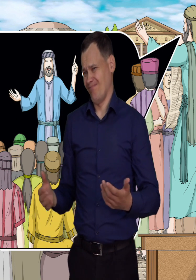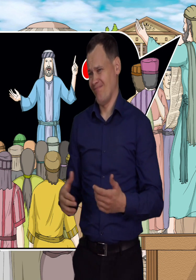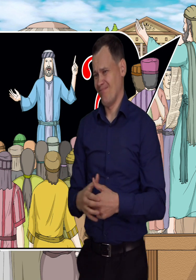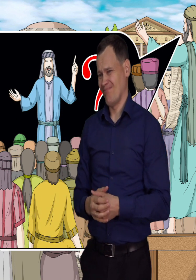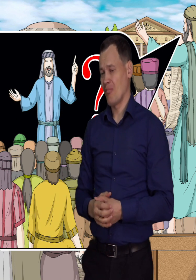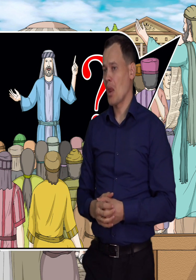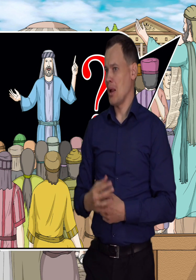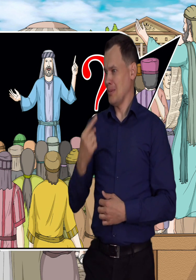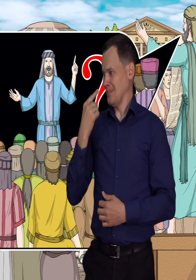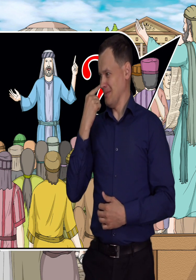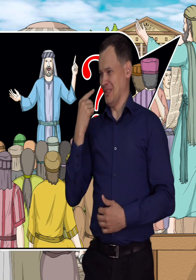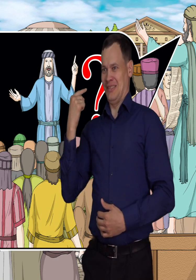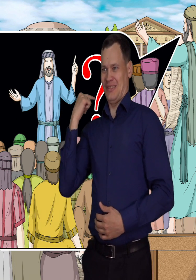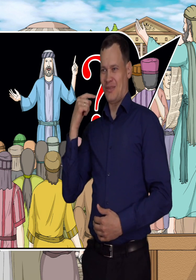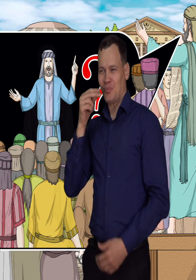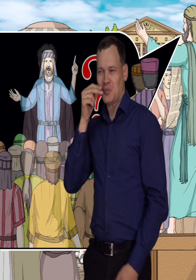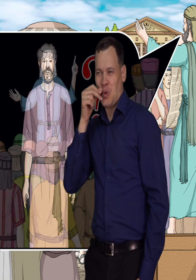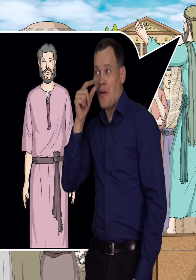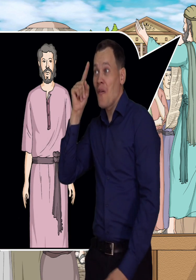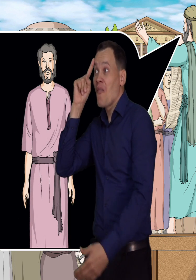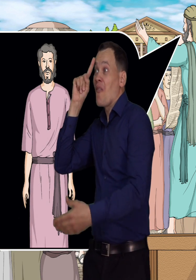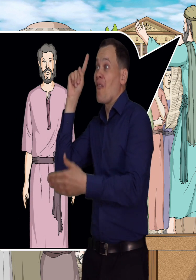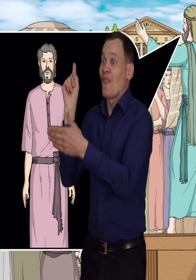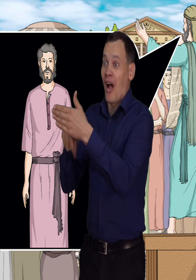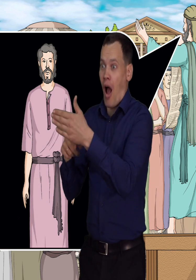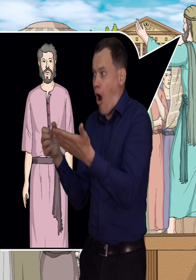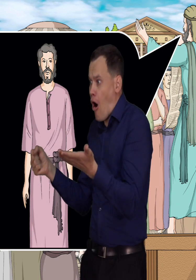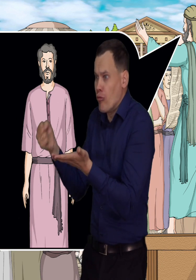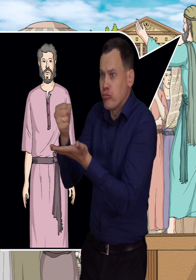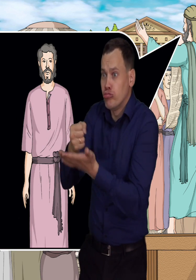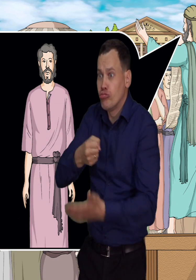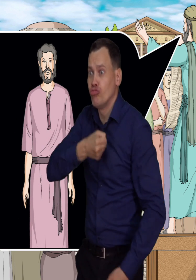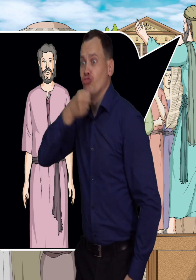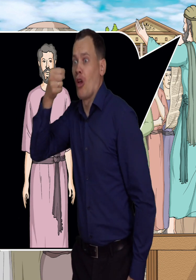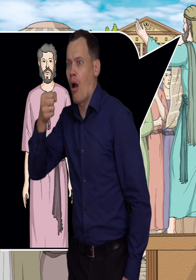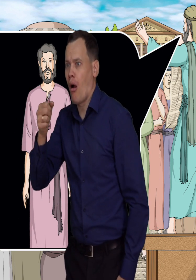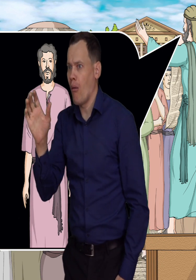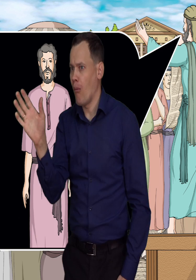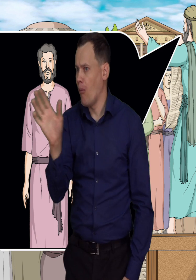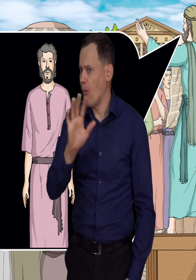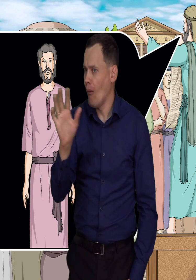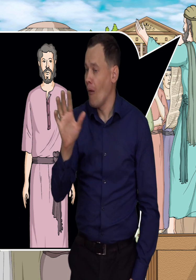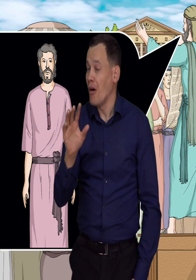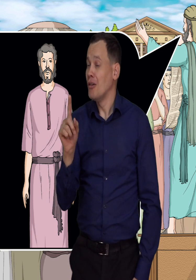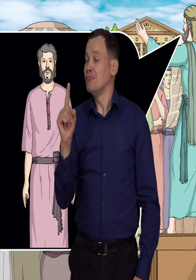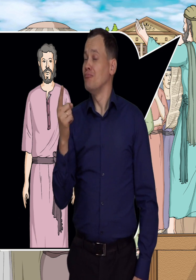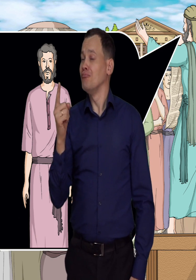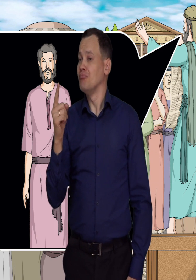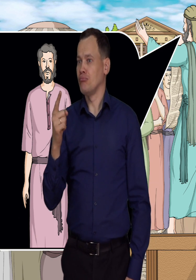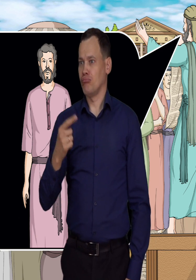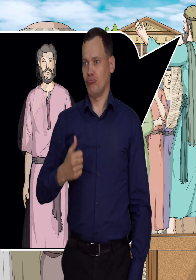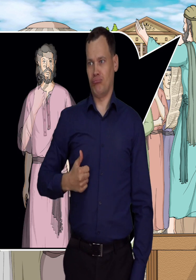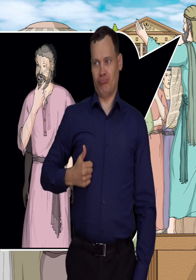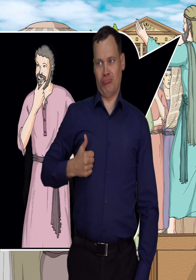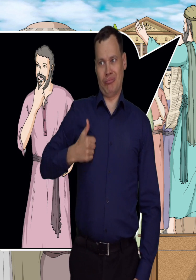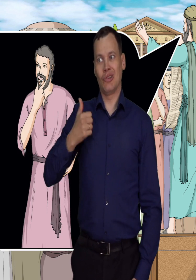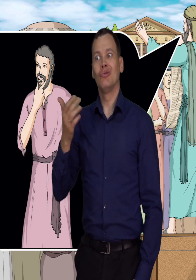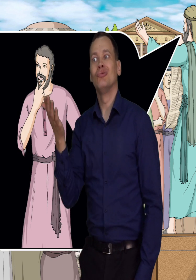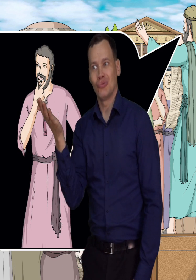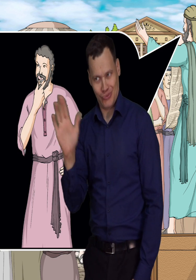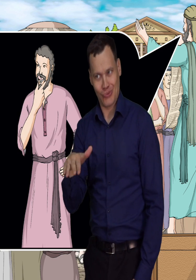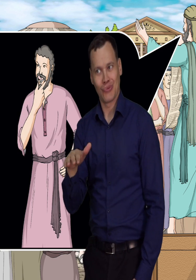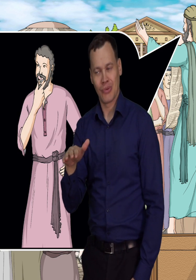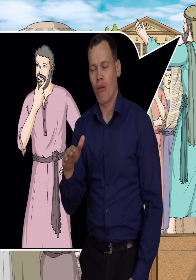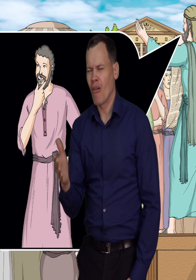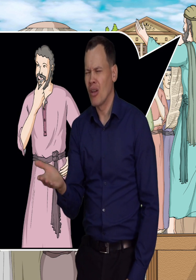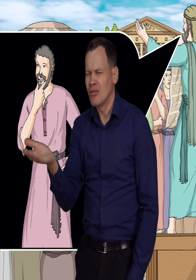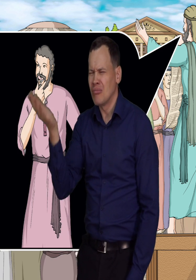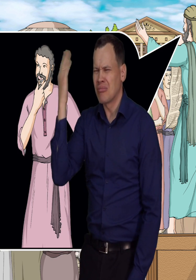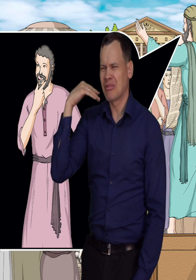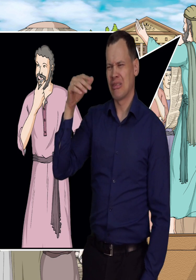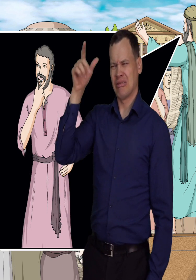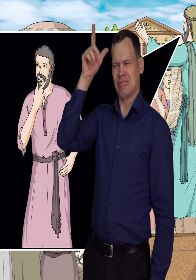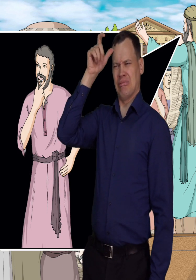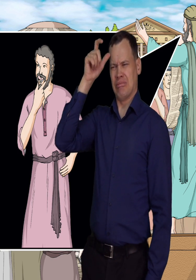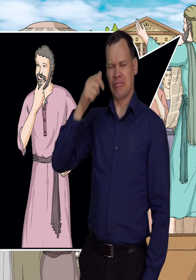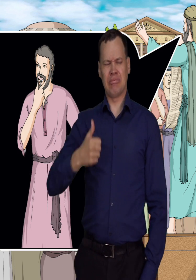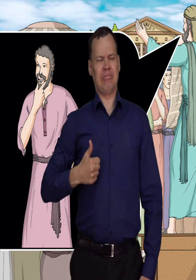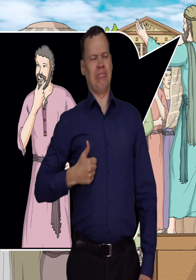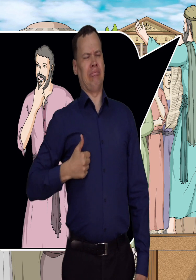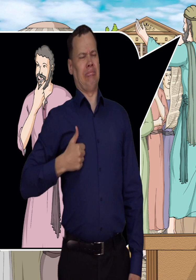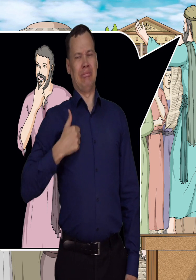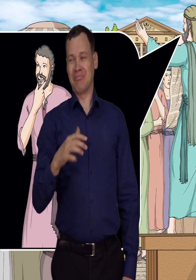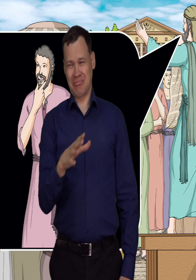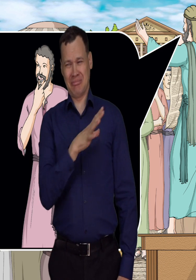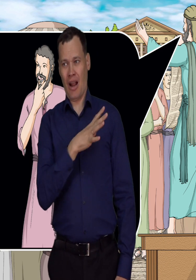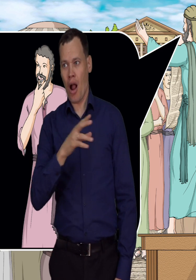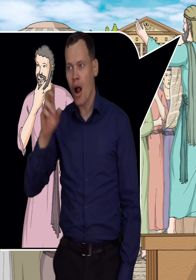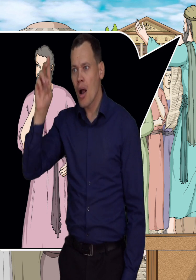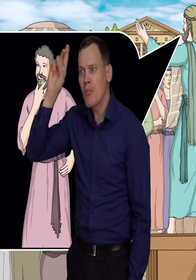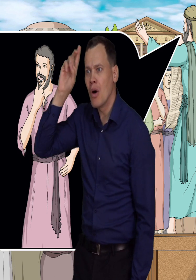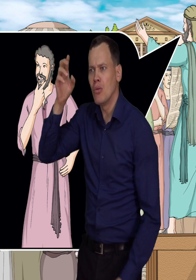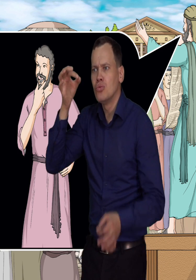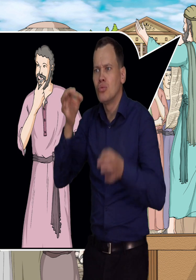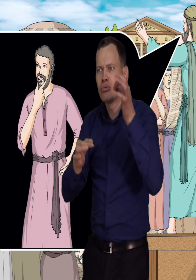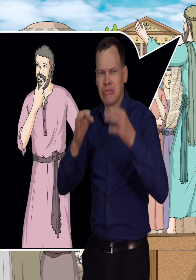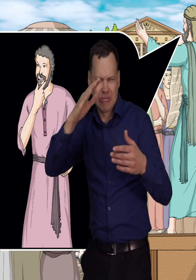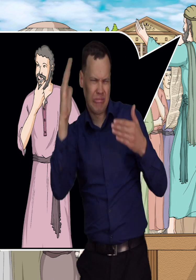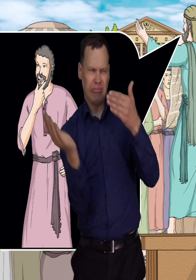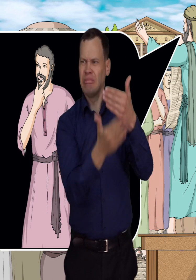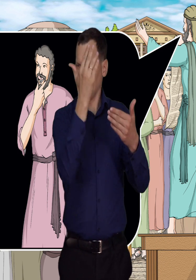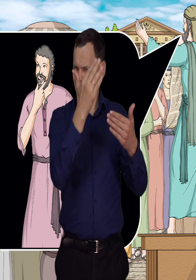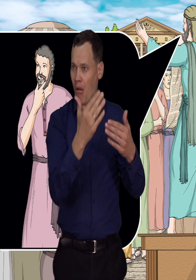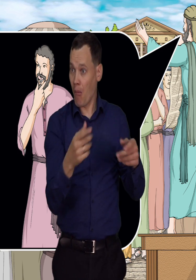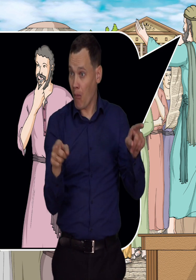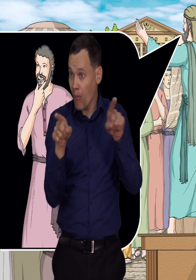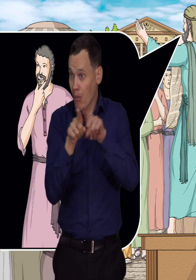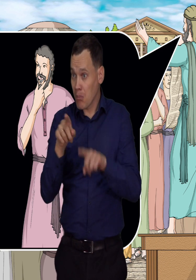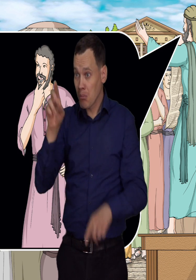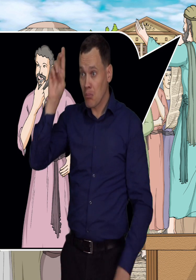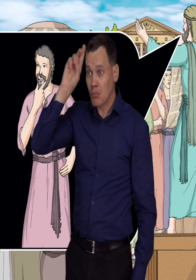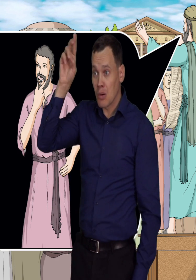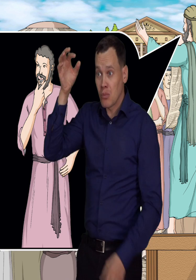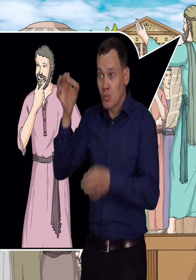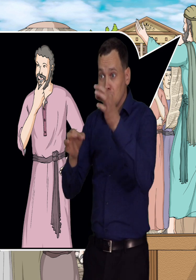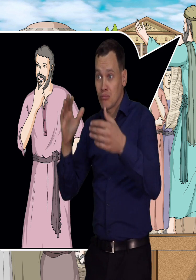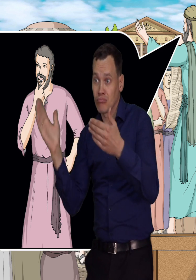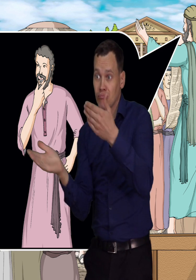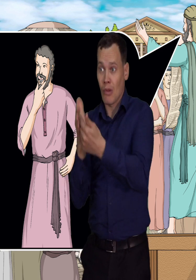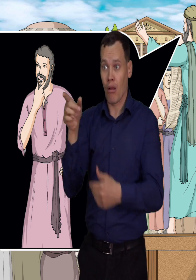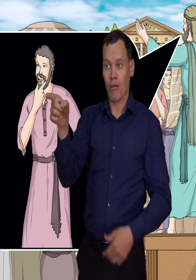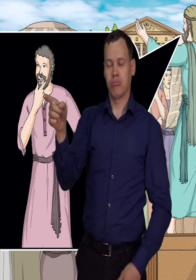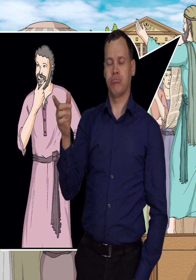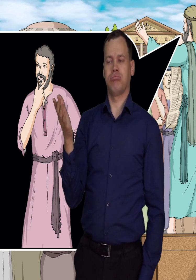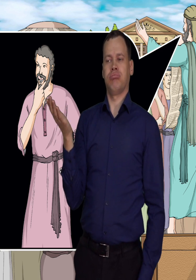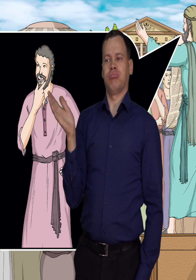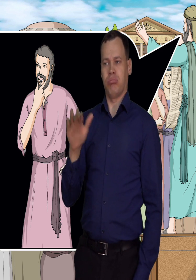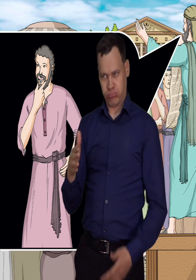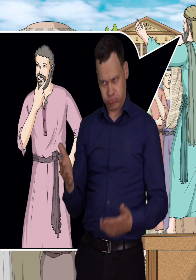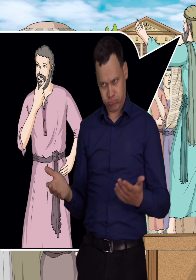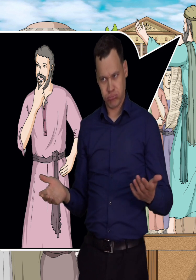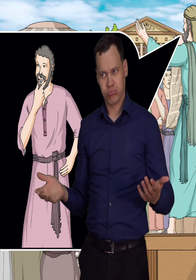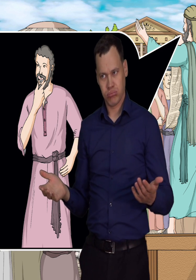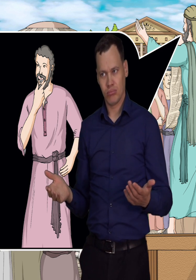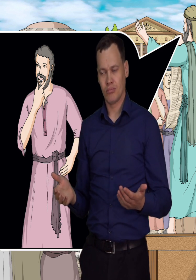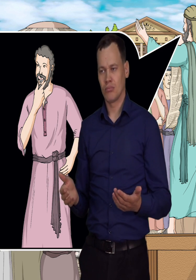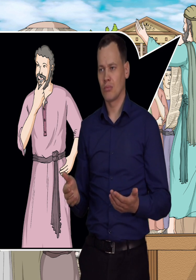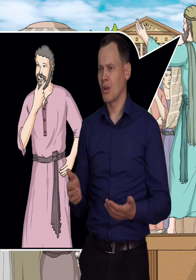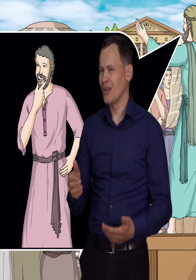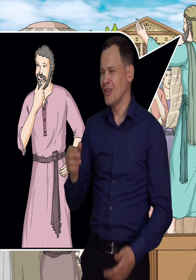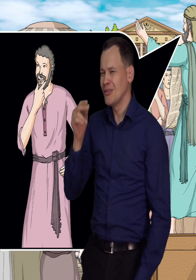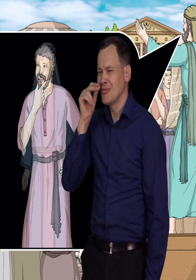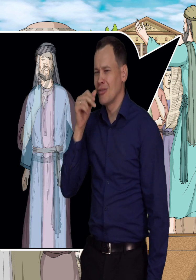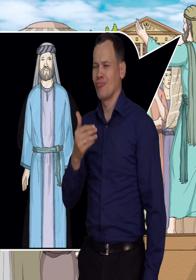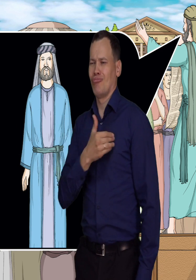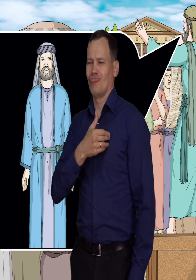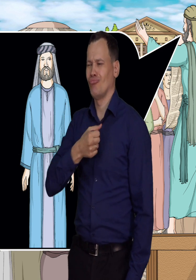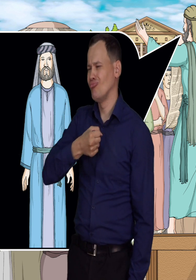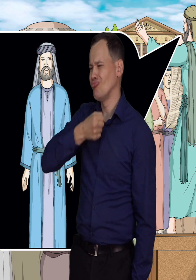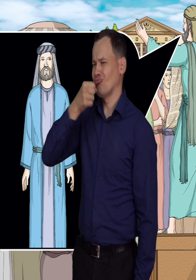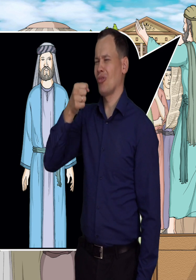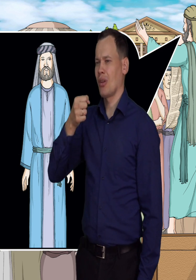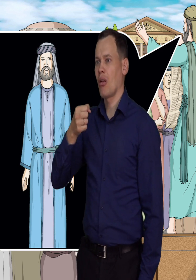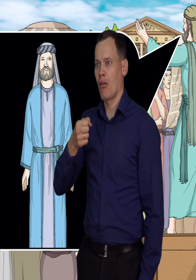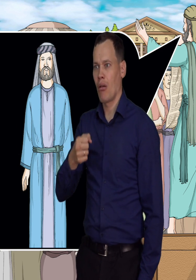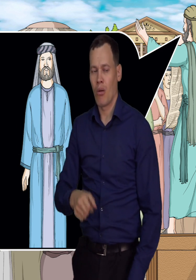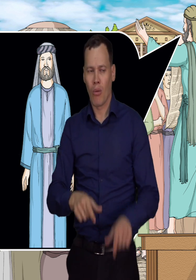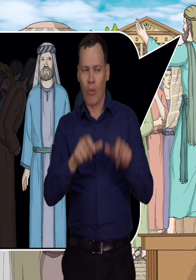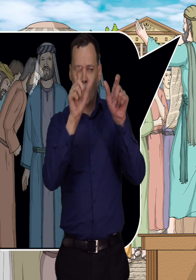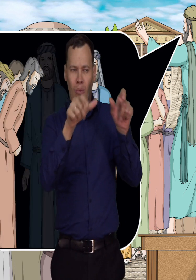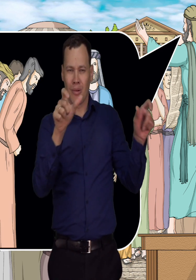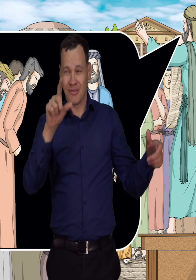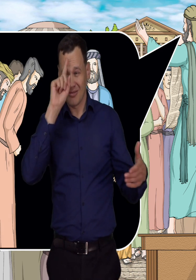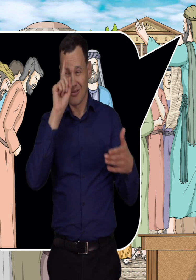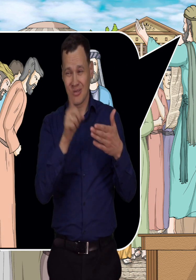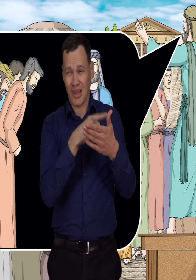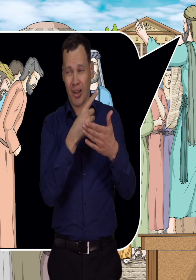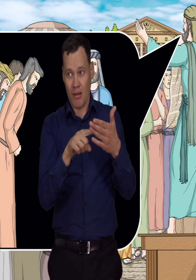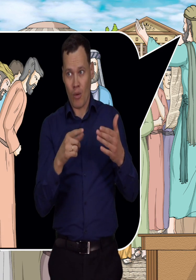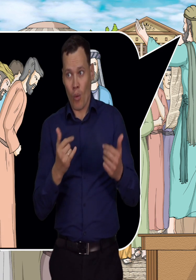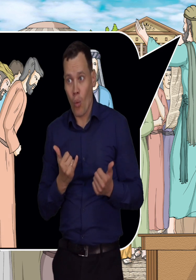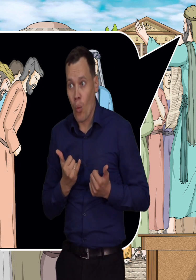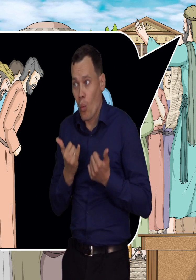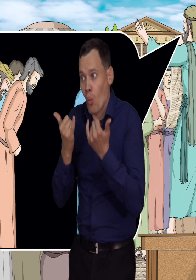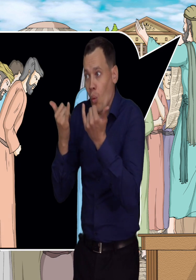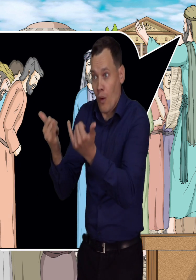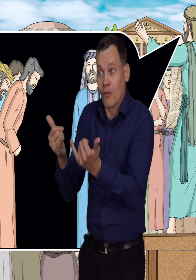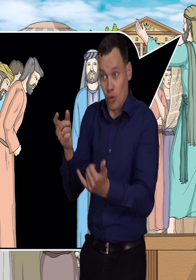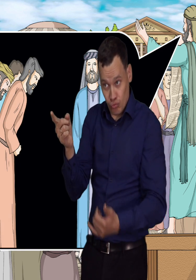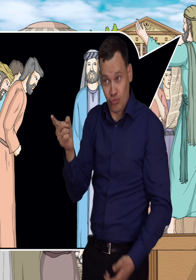He must not be a recent convert, or he may become conceited and fall under the same condemnation as the devil.